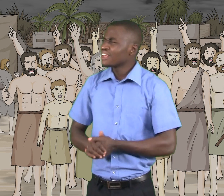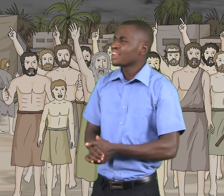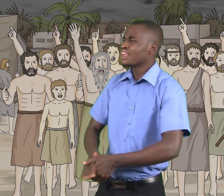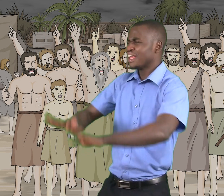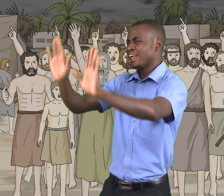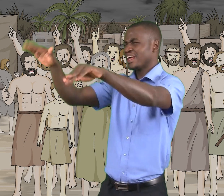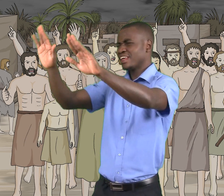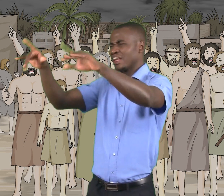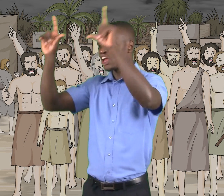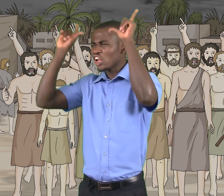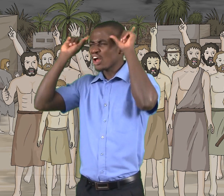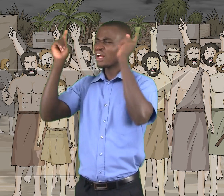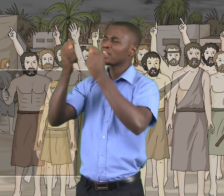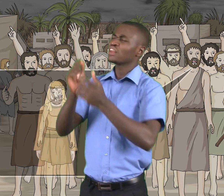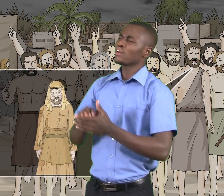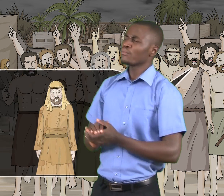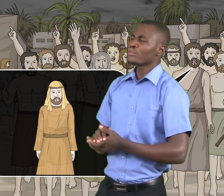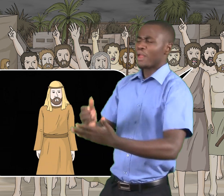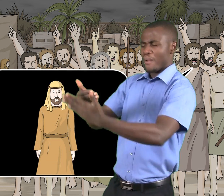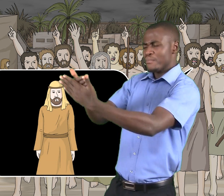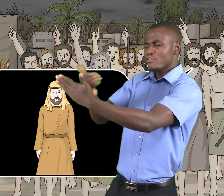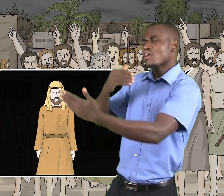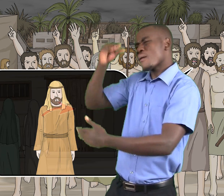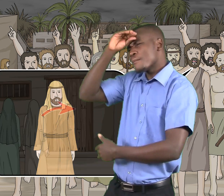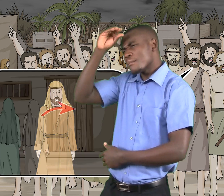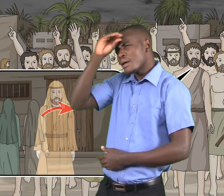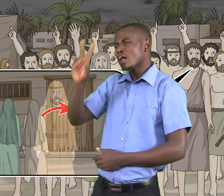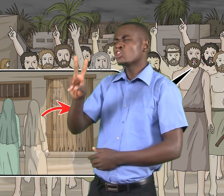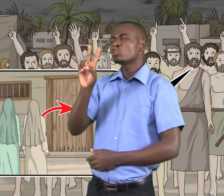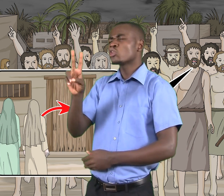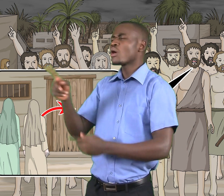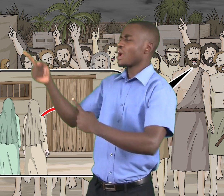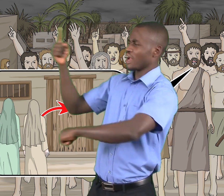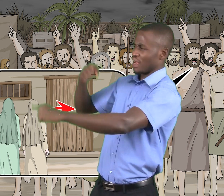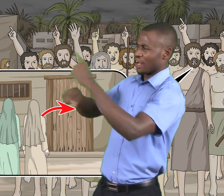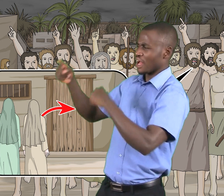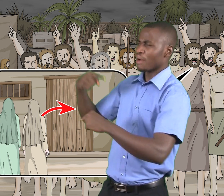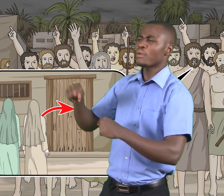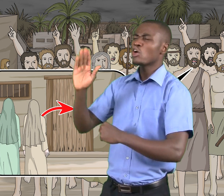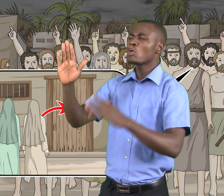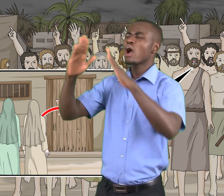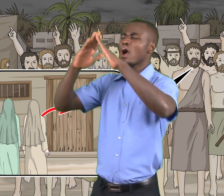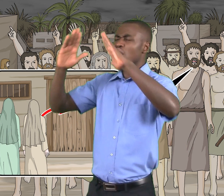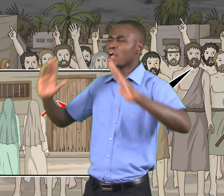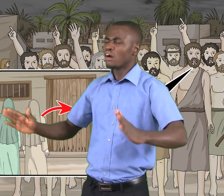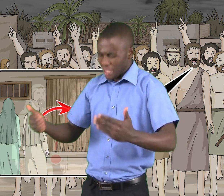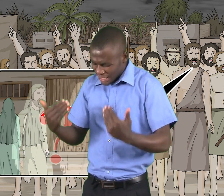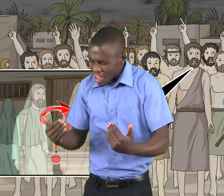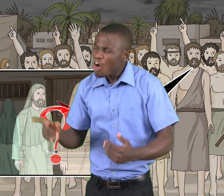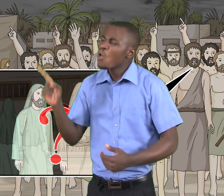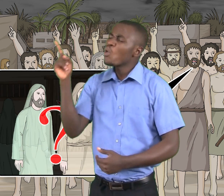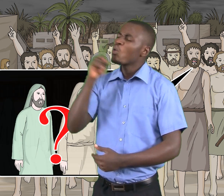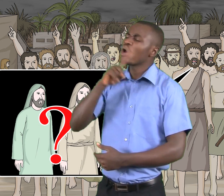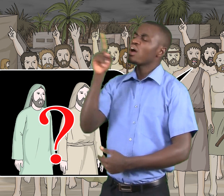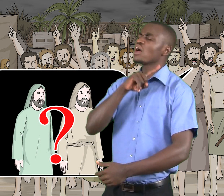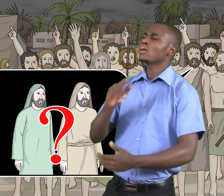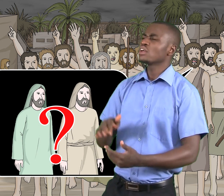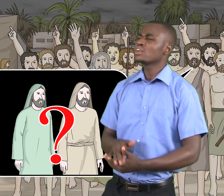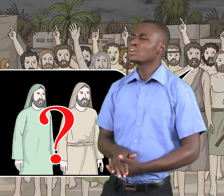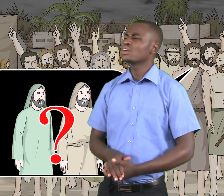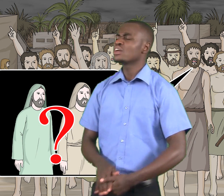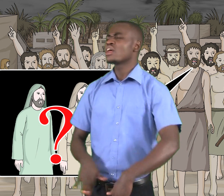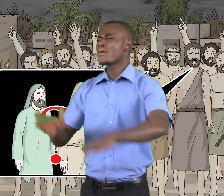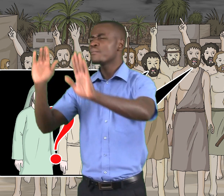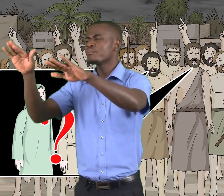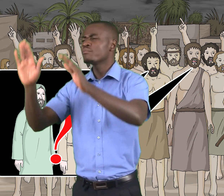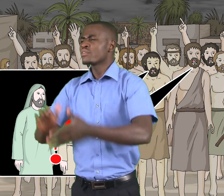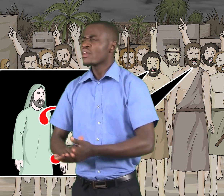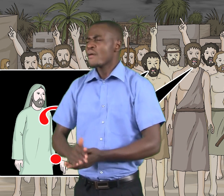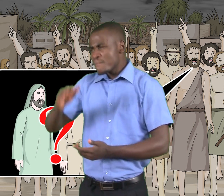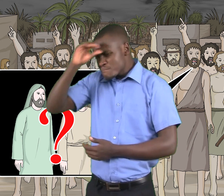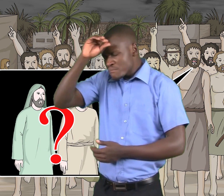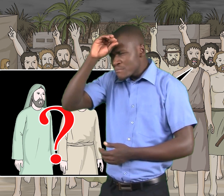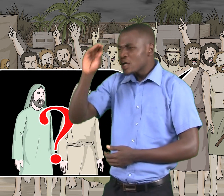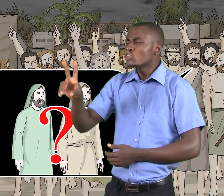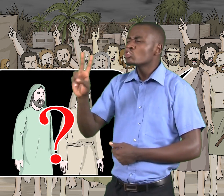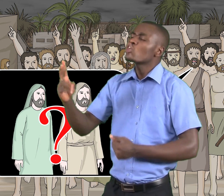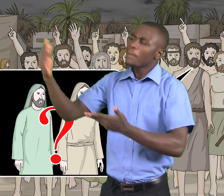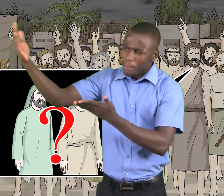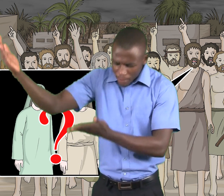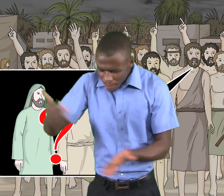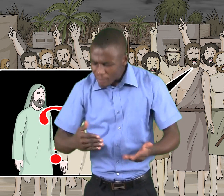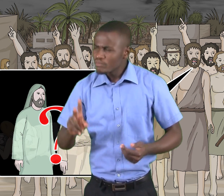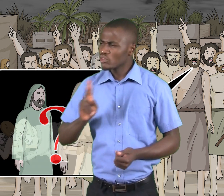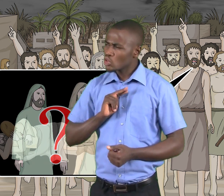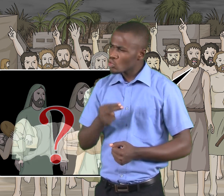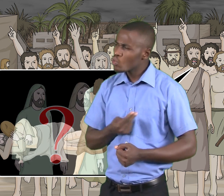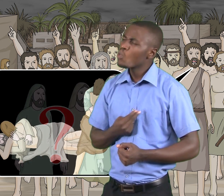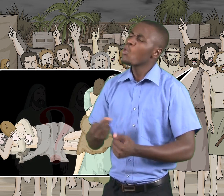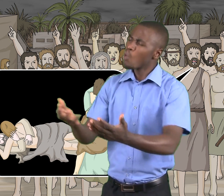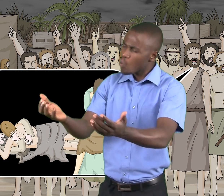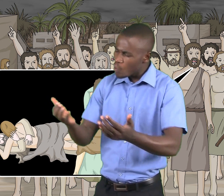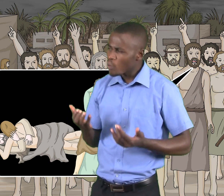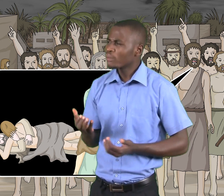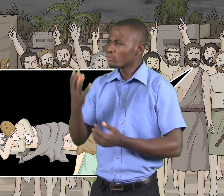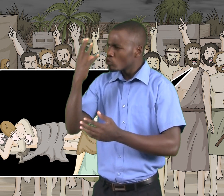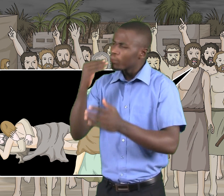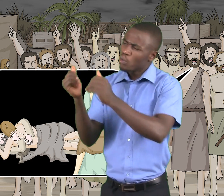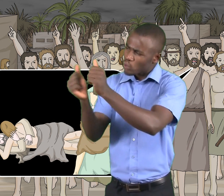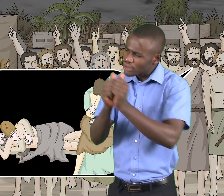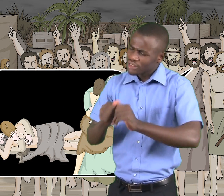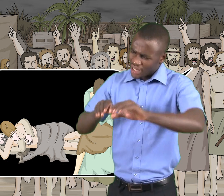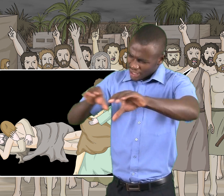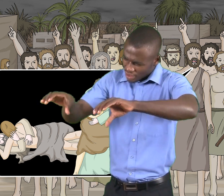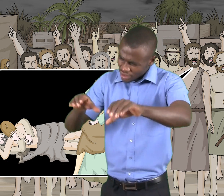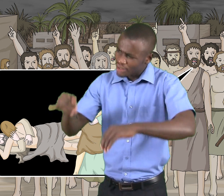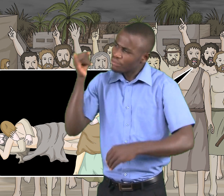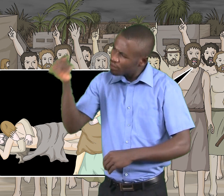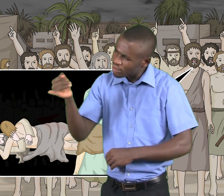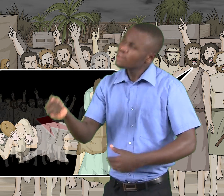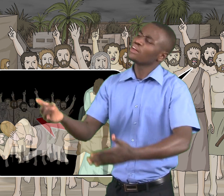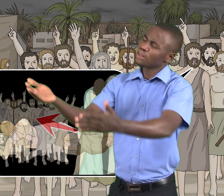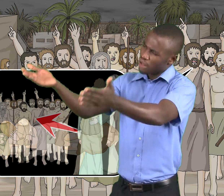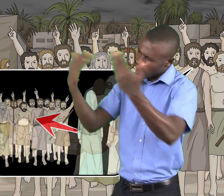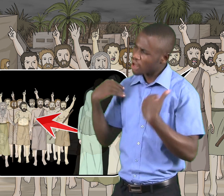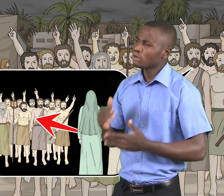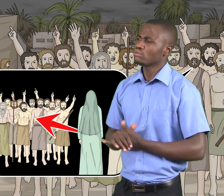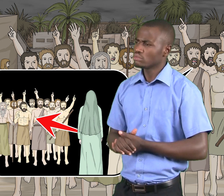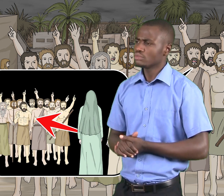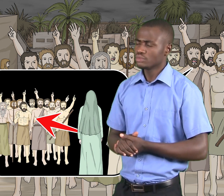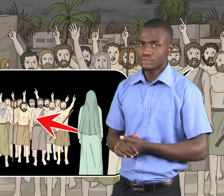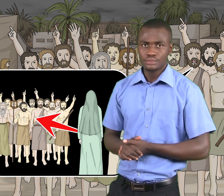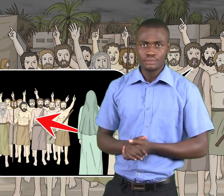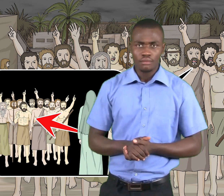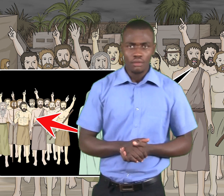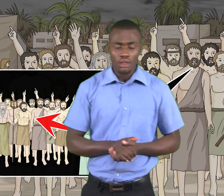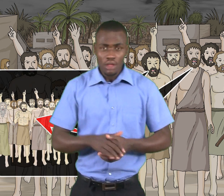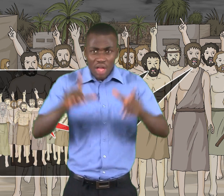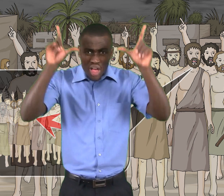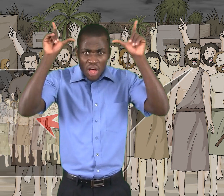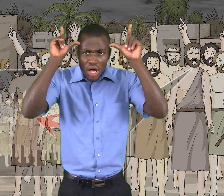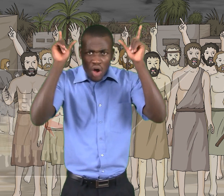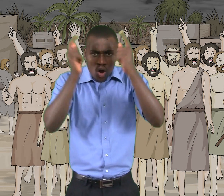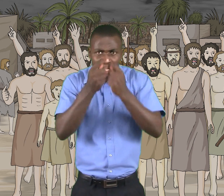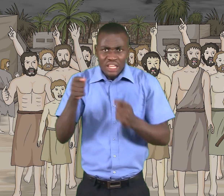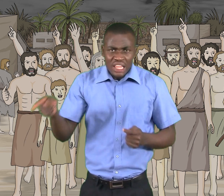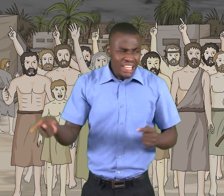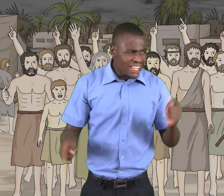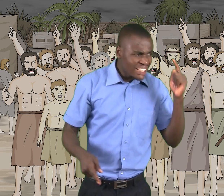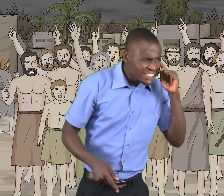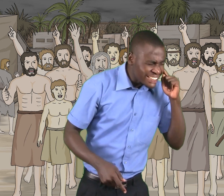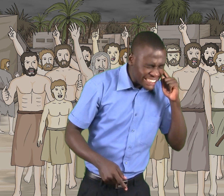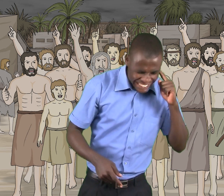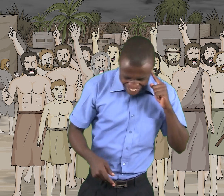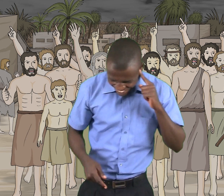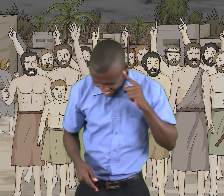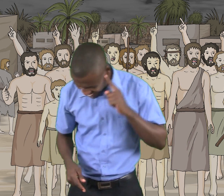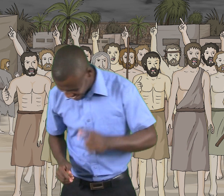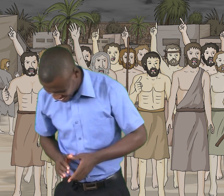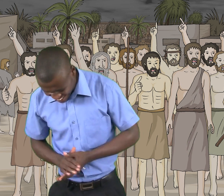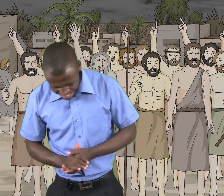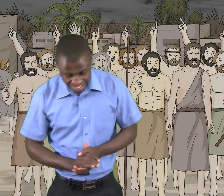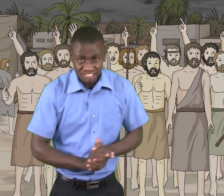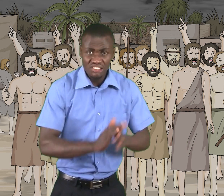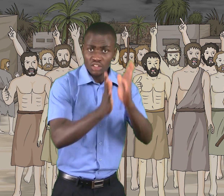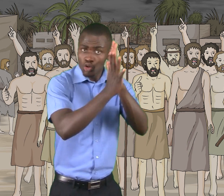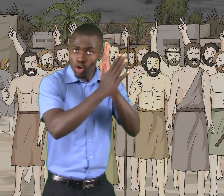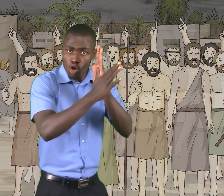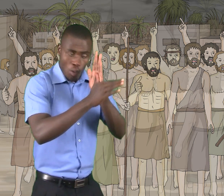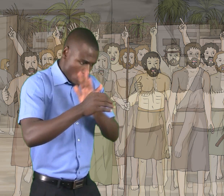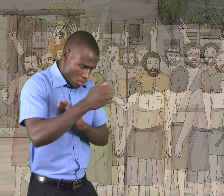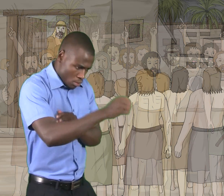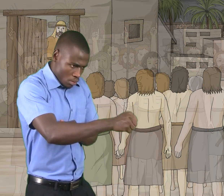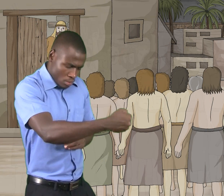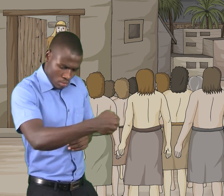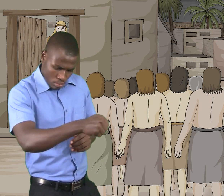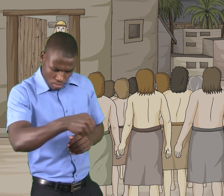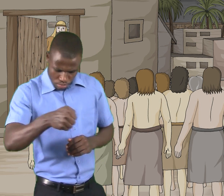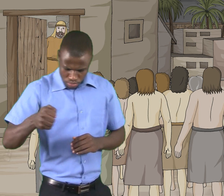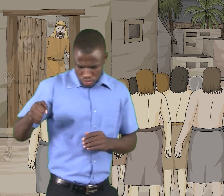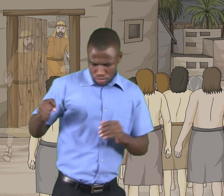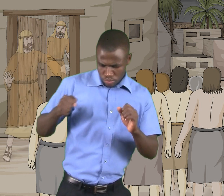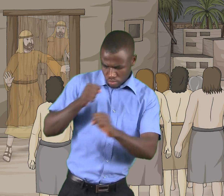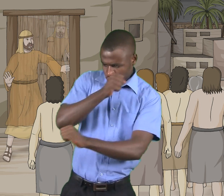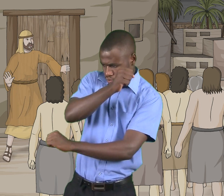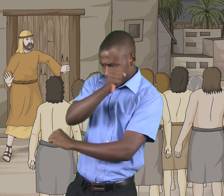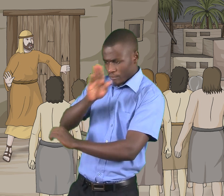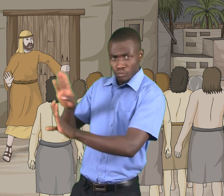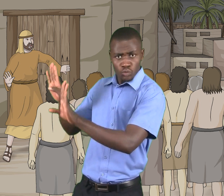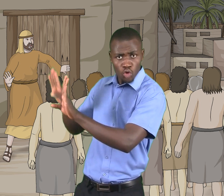They called out to Lot, saying, “Where are the men who came to you tonight? Send them out to us so we can have relations with them!”